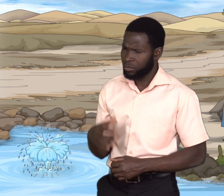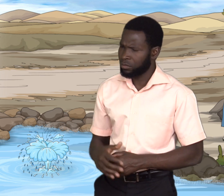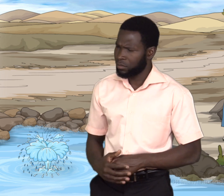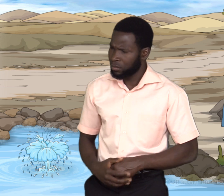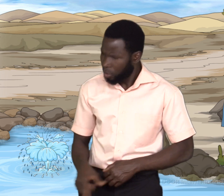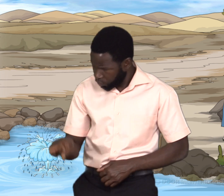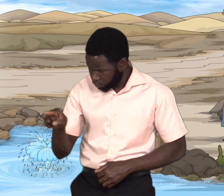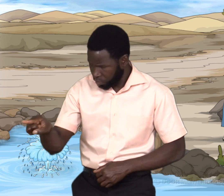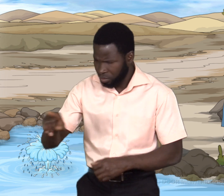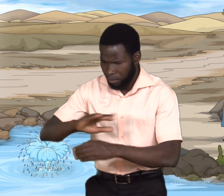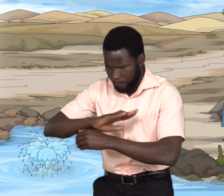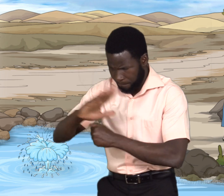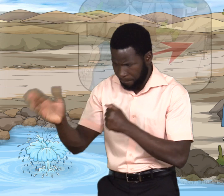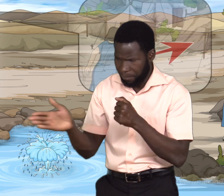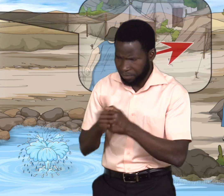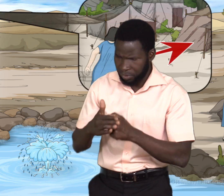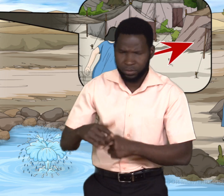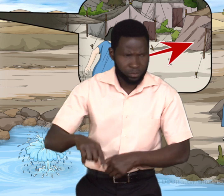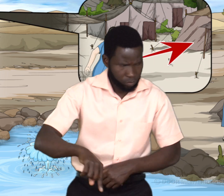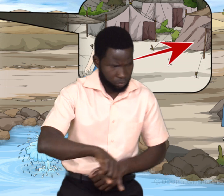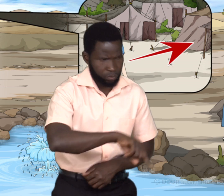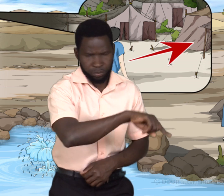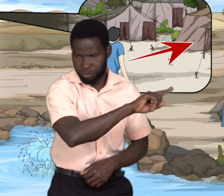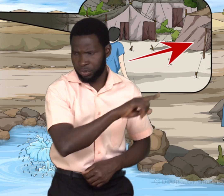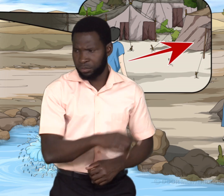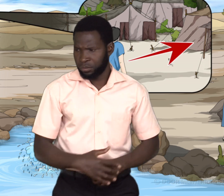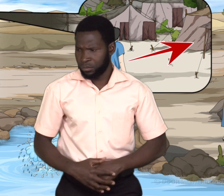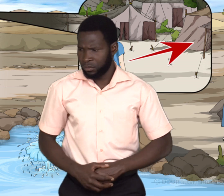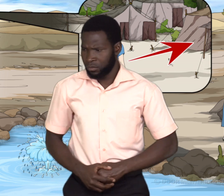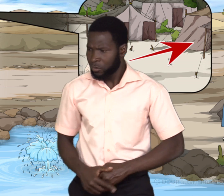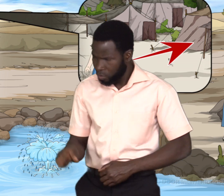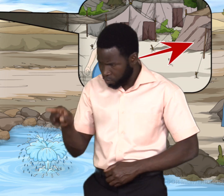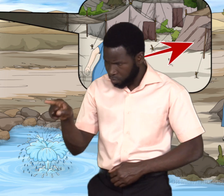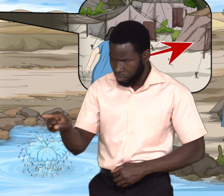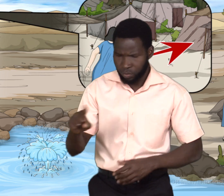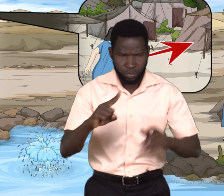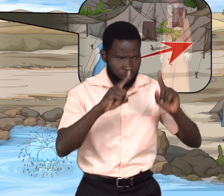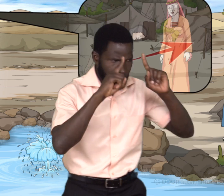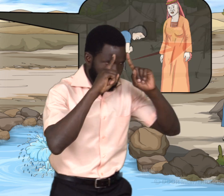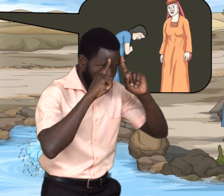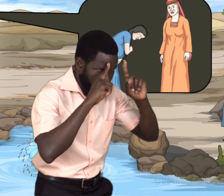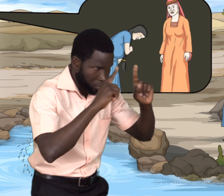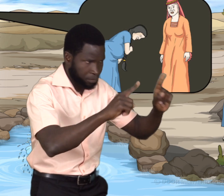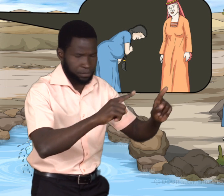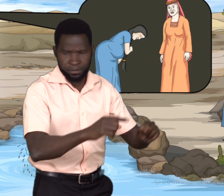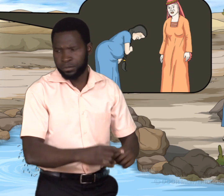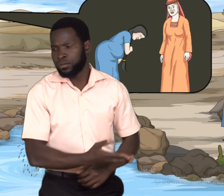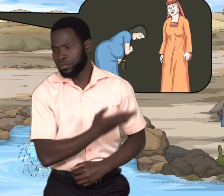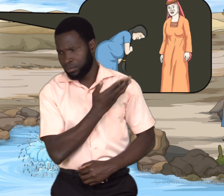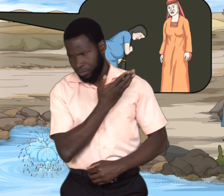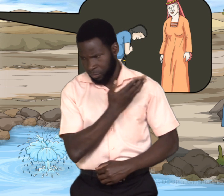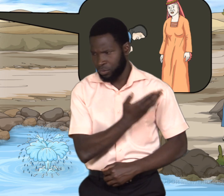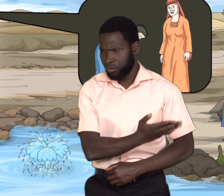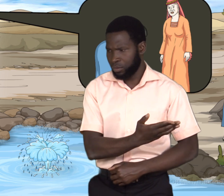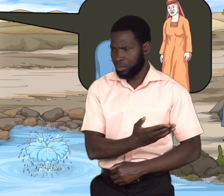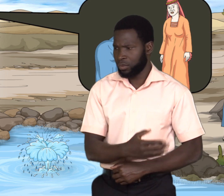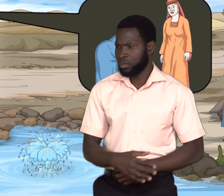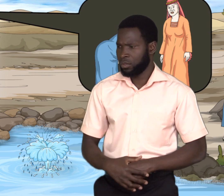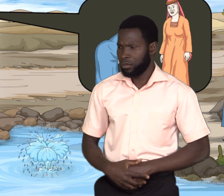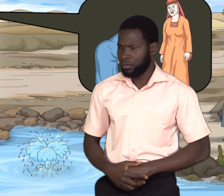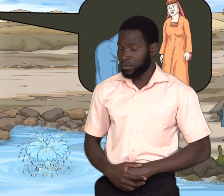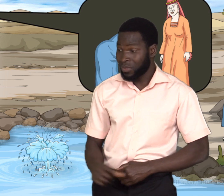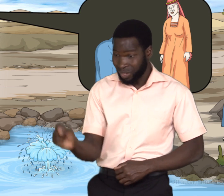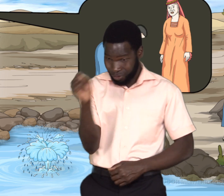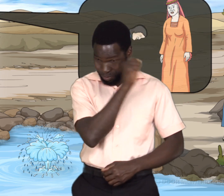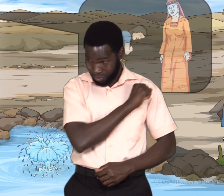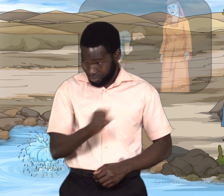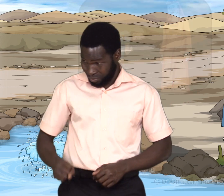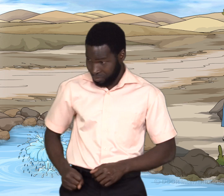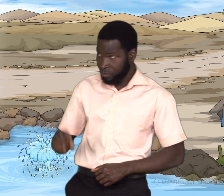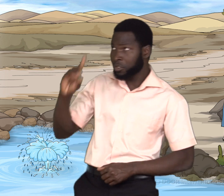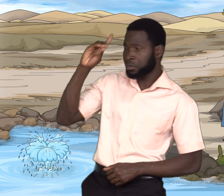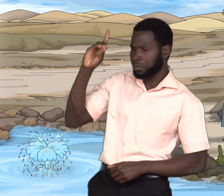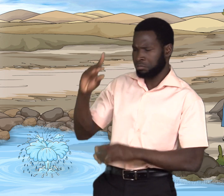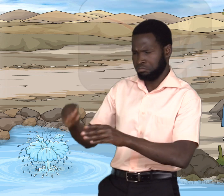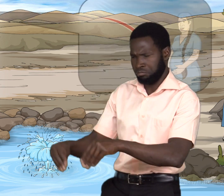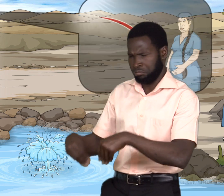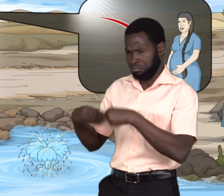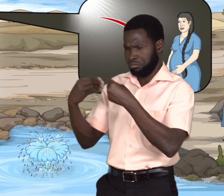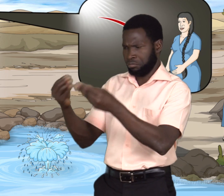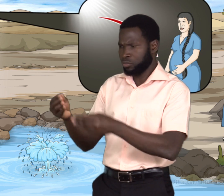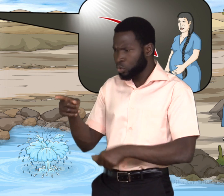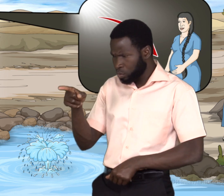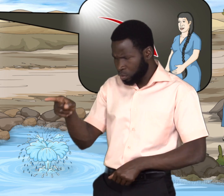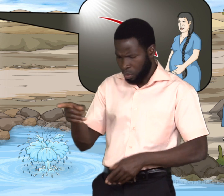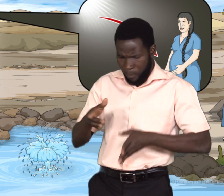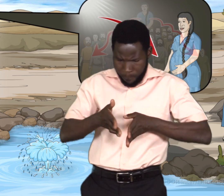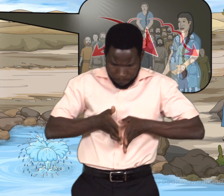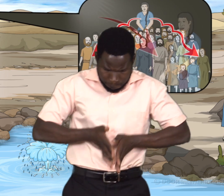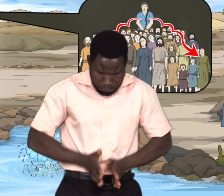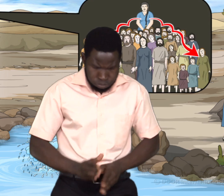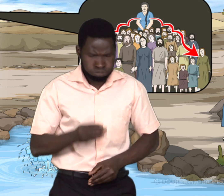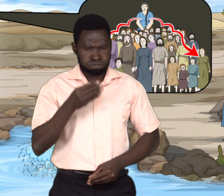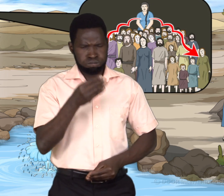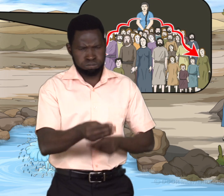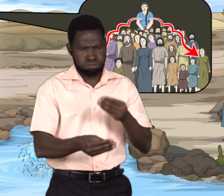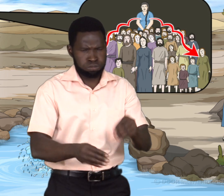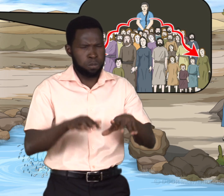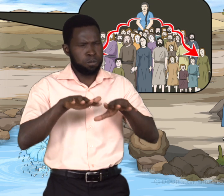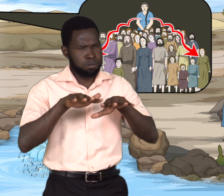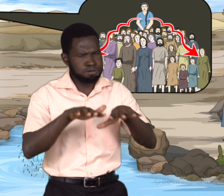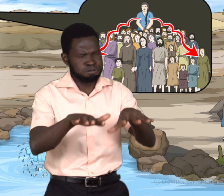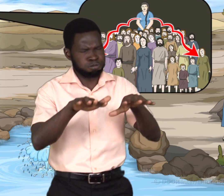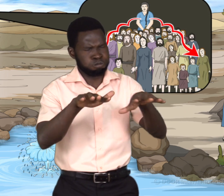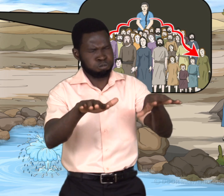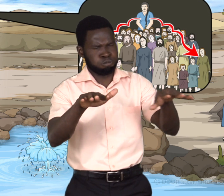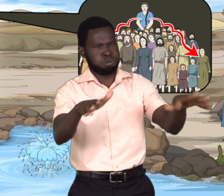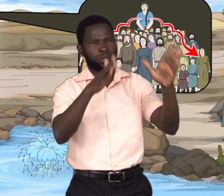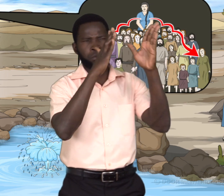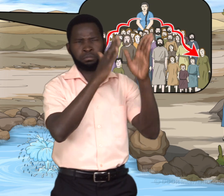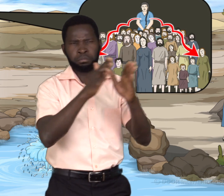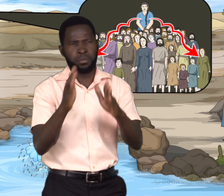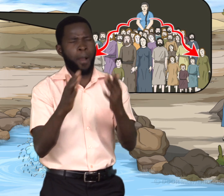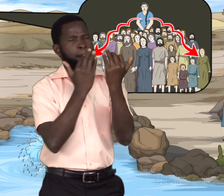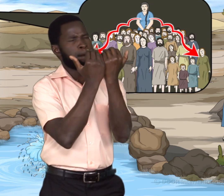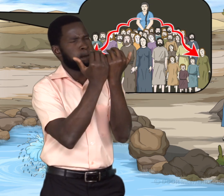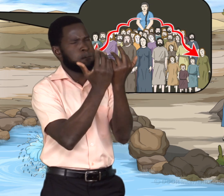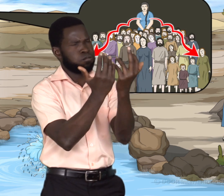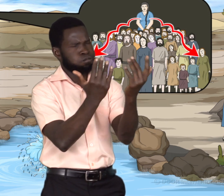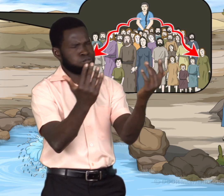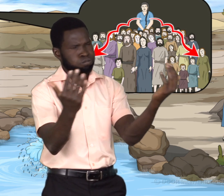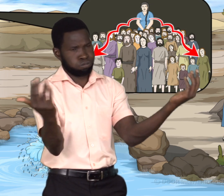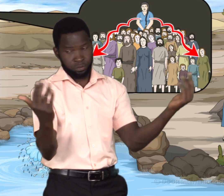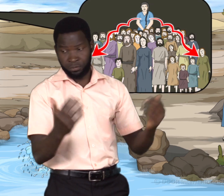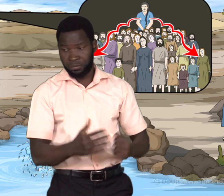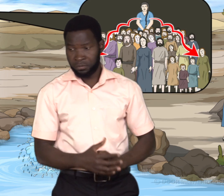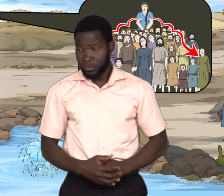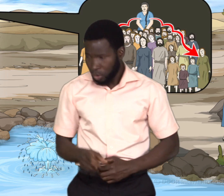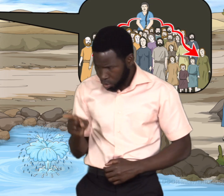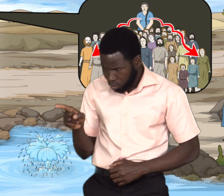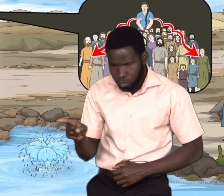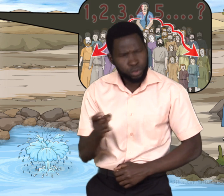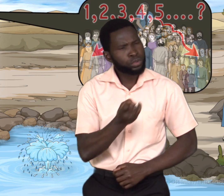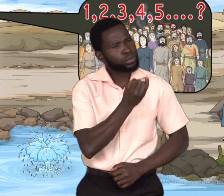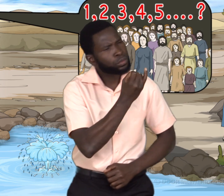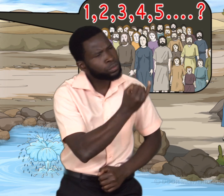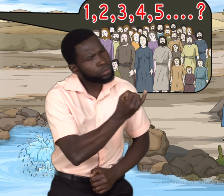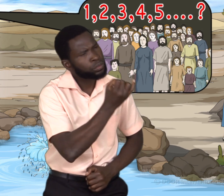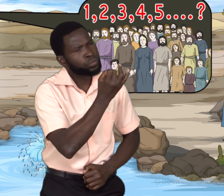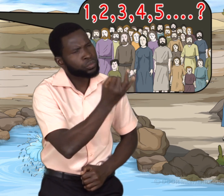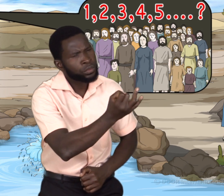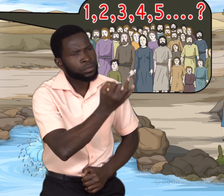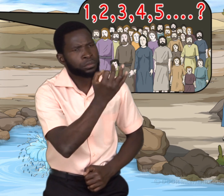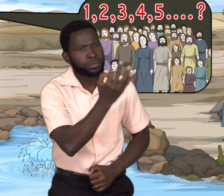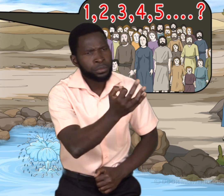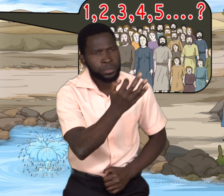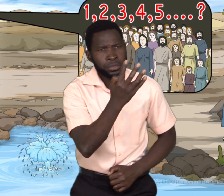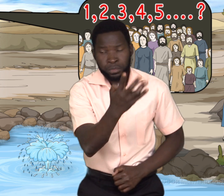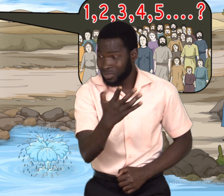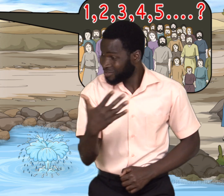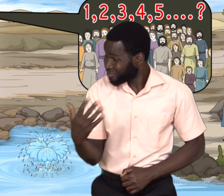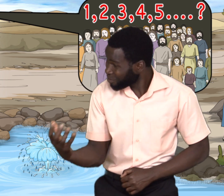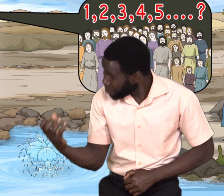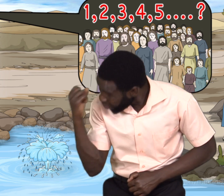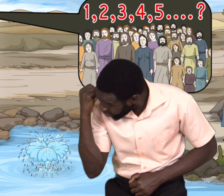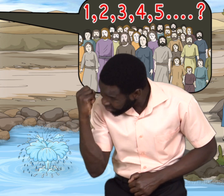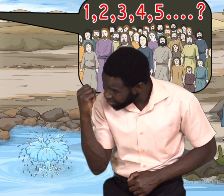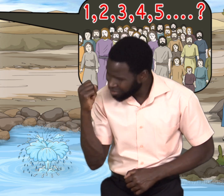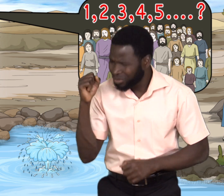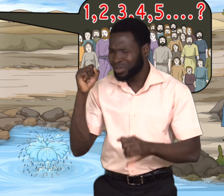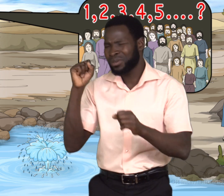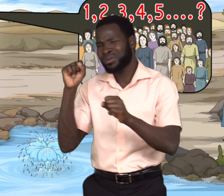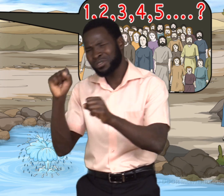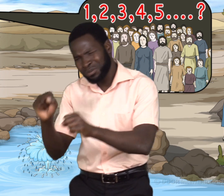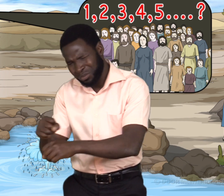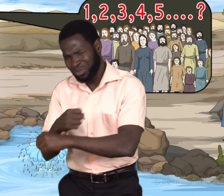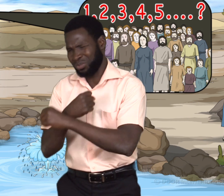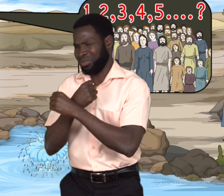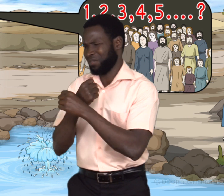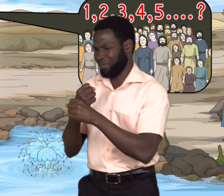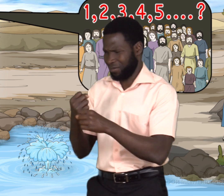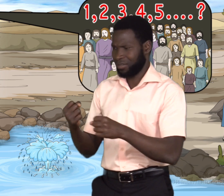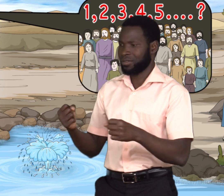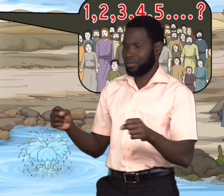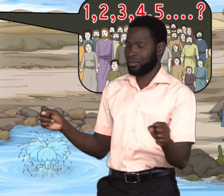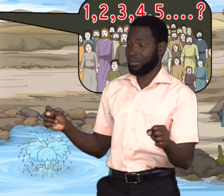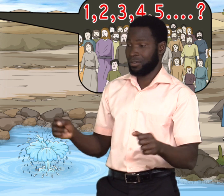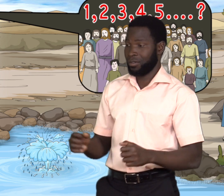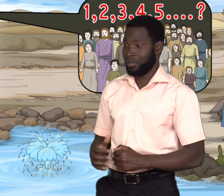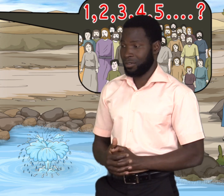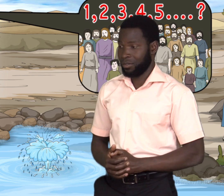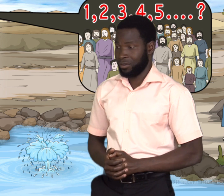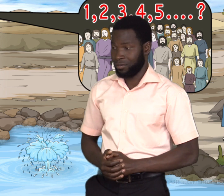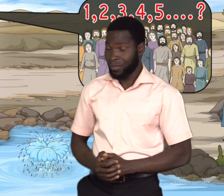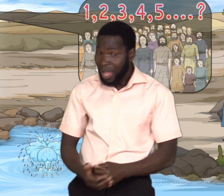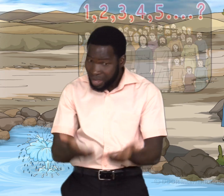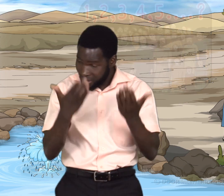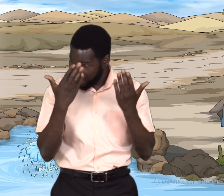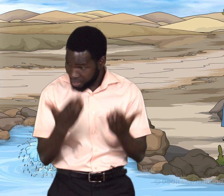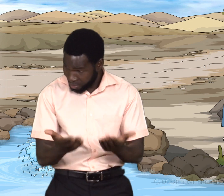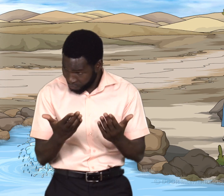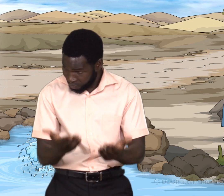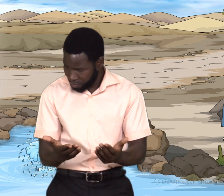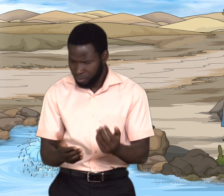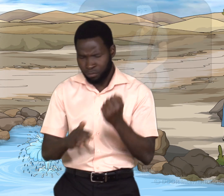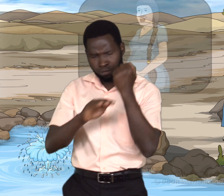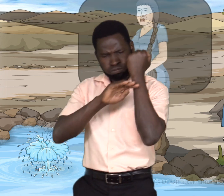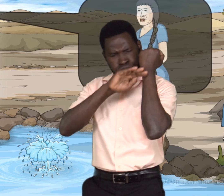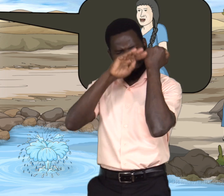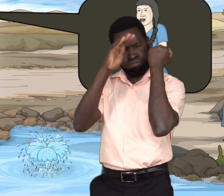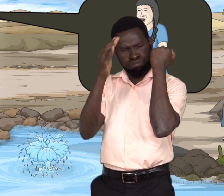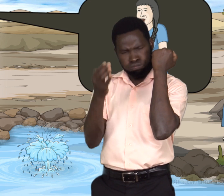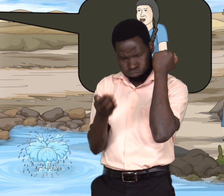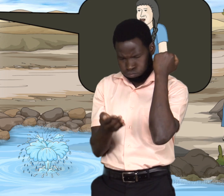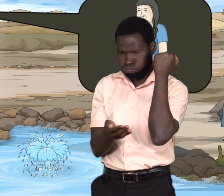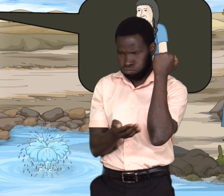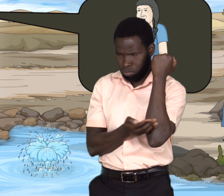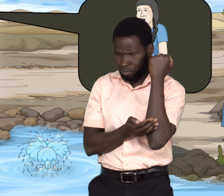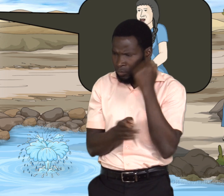So the angel of the LORD told her, “Return to your mistress and submit to her authority.” Then the angel added, “I will greatly multiply your offspring so that they will be too numerous to count.”